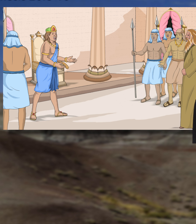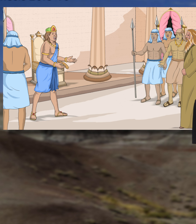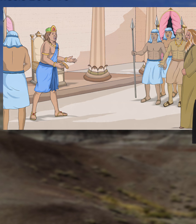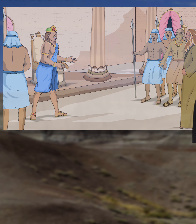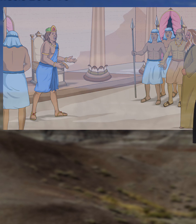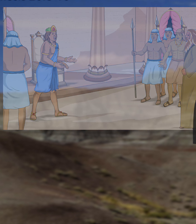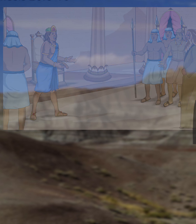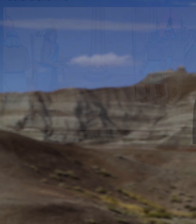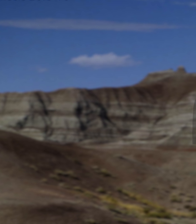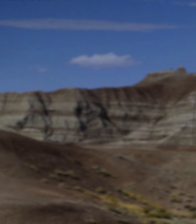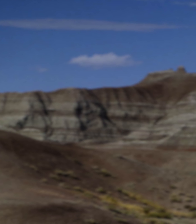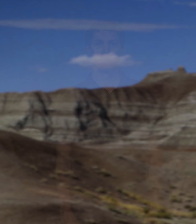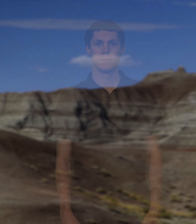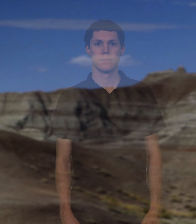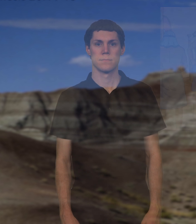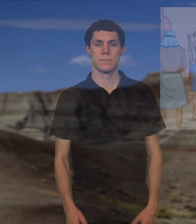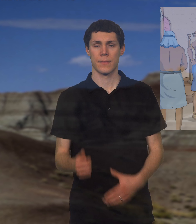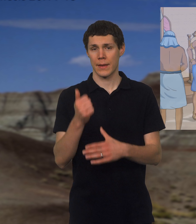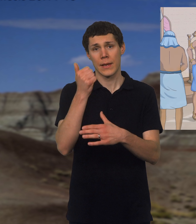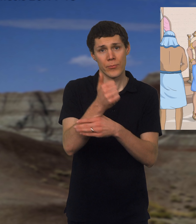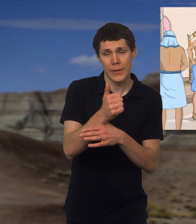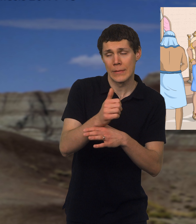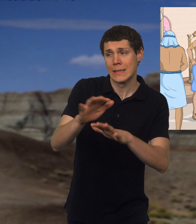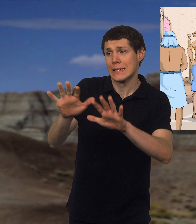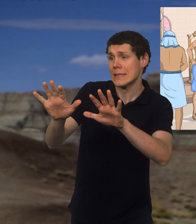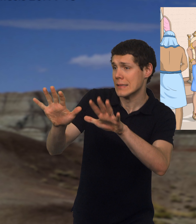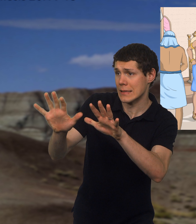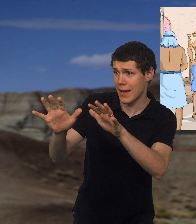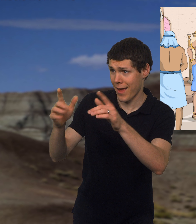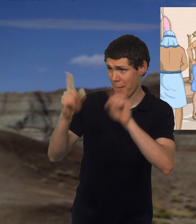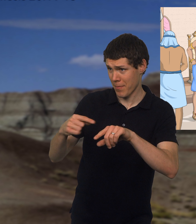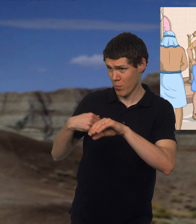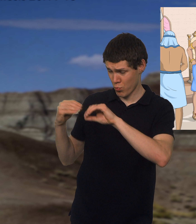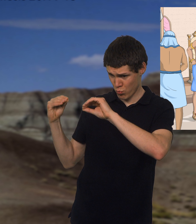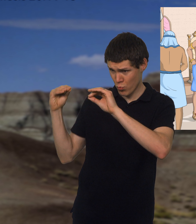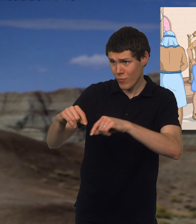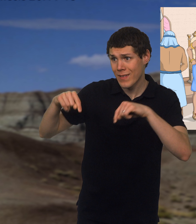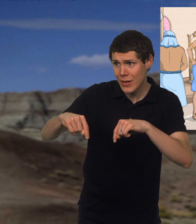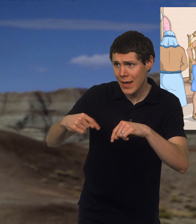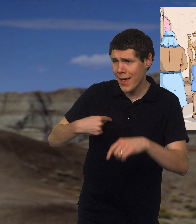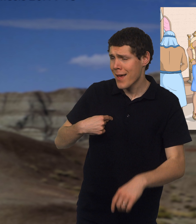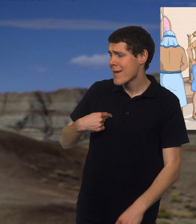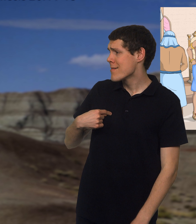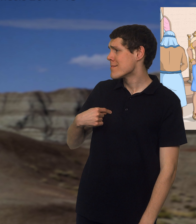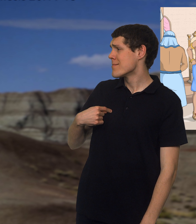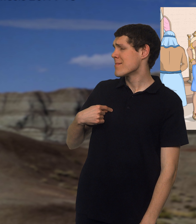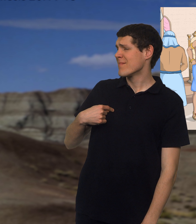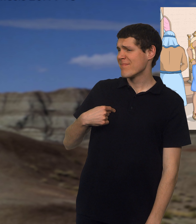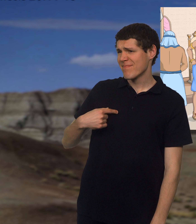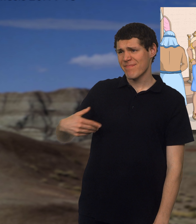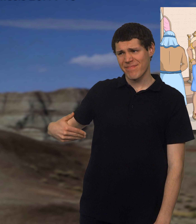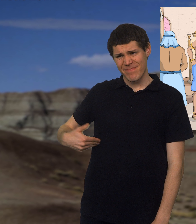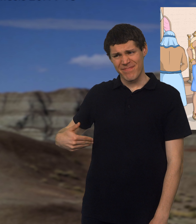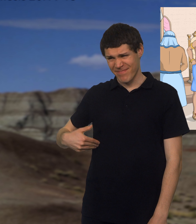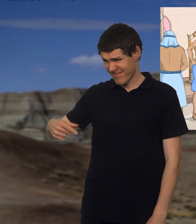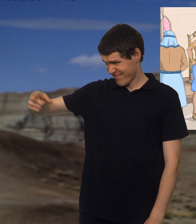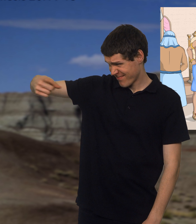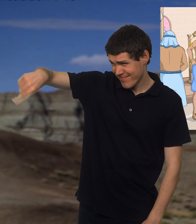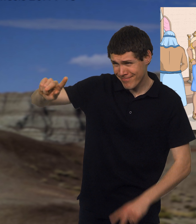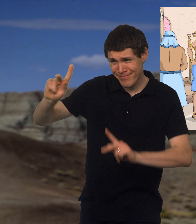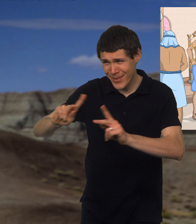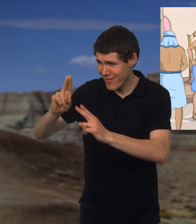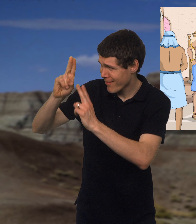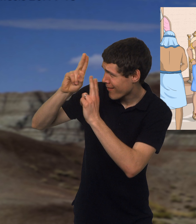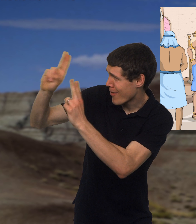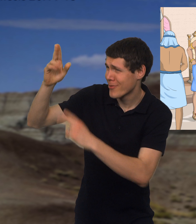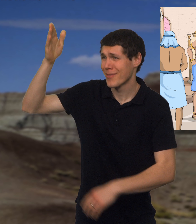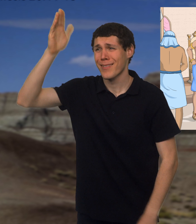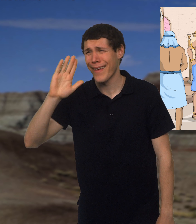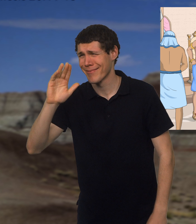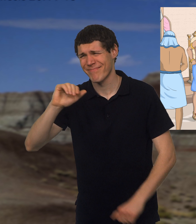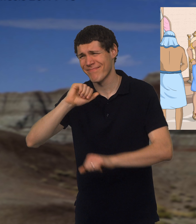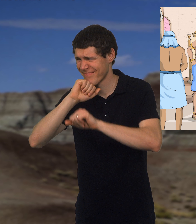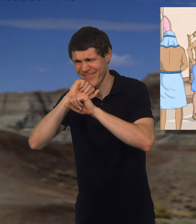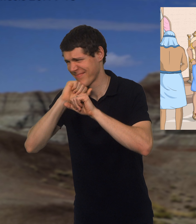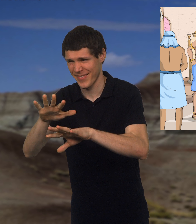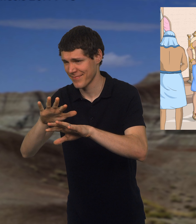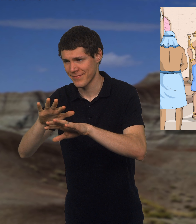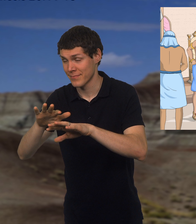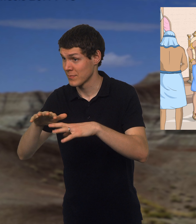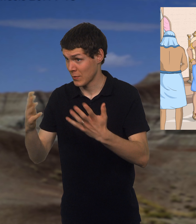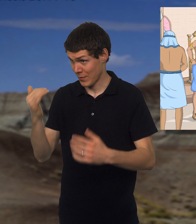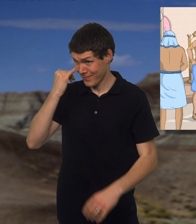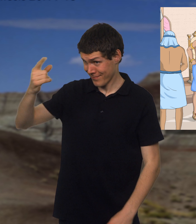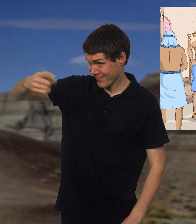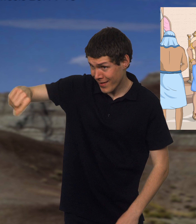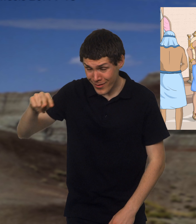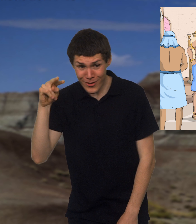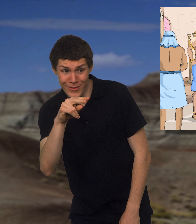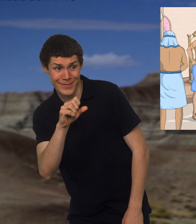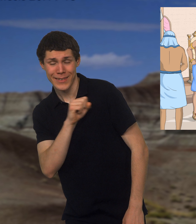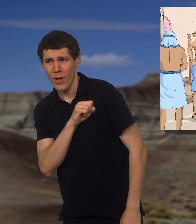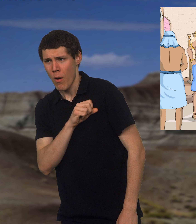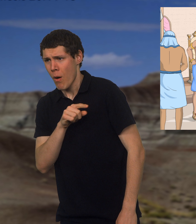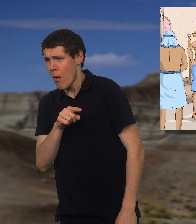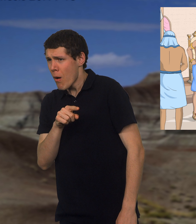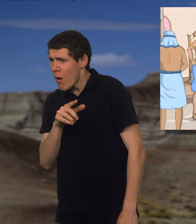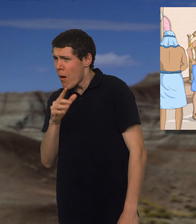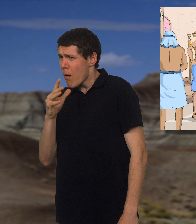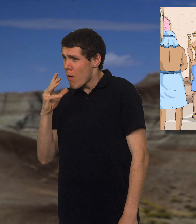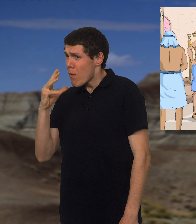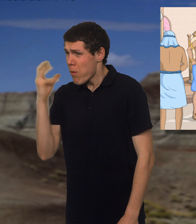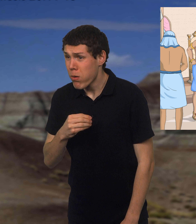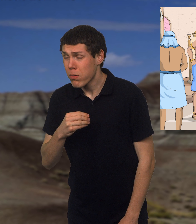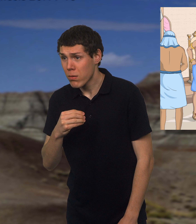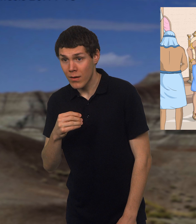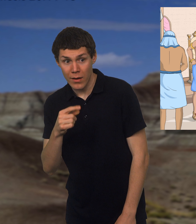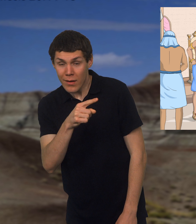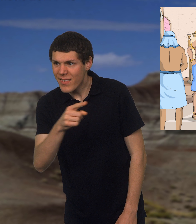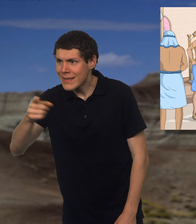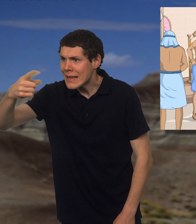Abraham replied, “I thought to myself, ‘Surely there is no fear of God in this place.